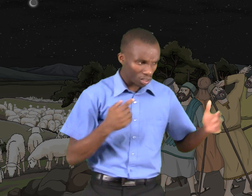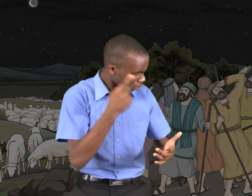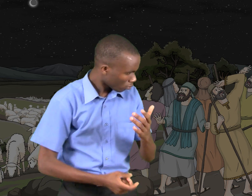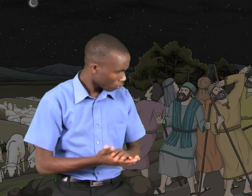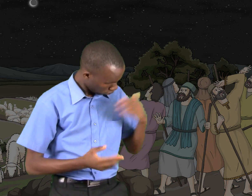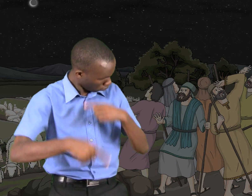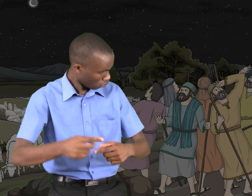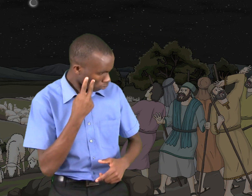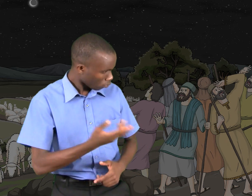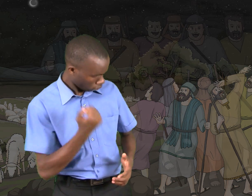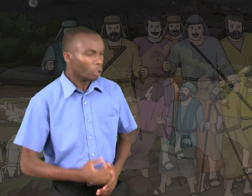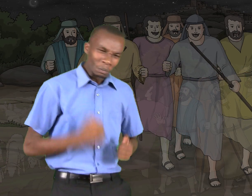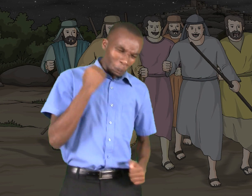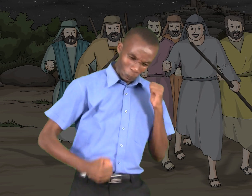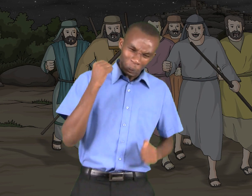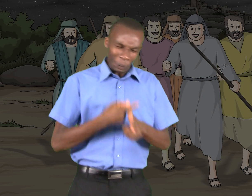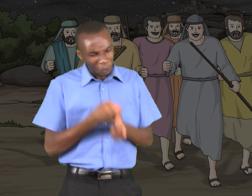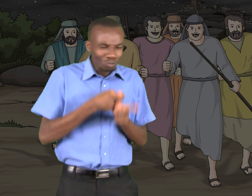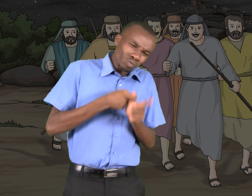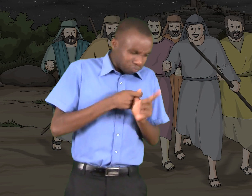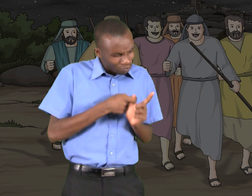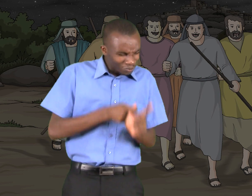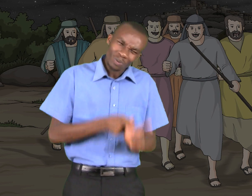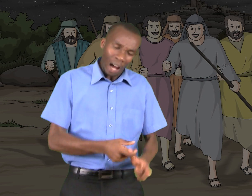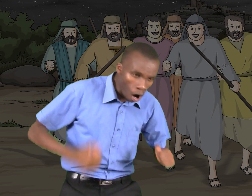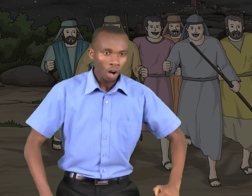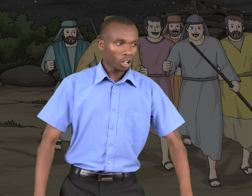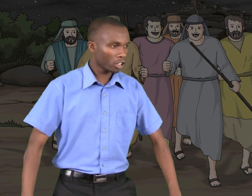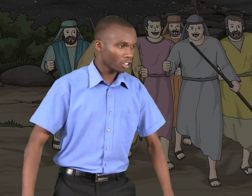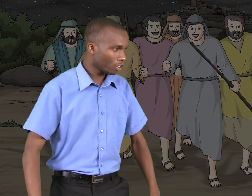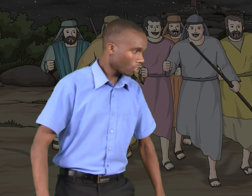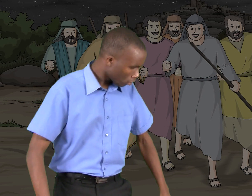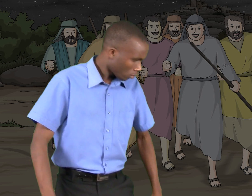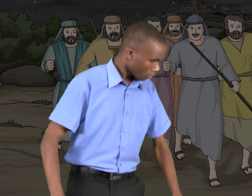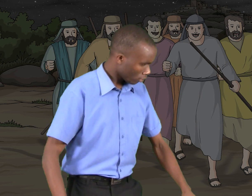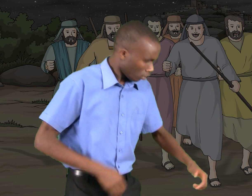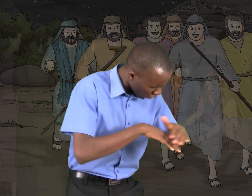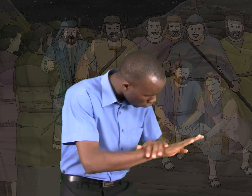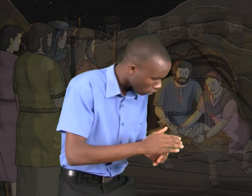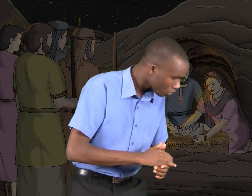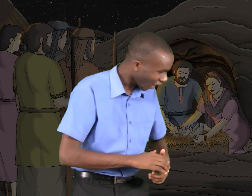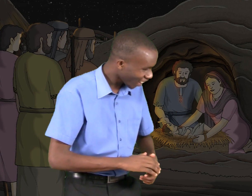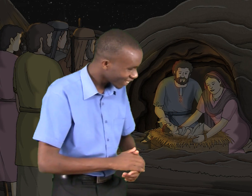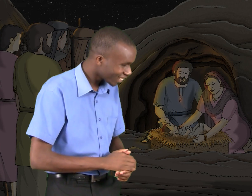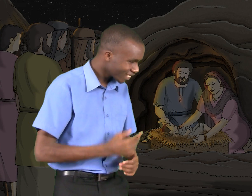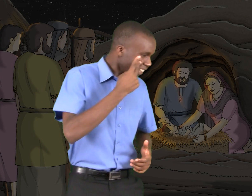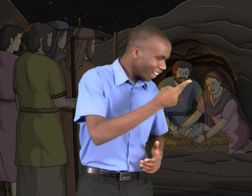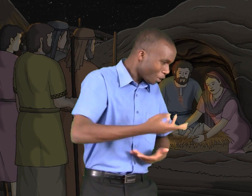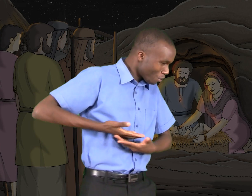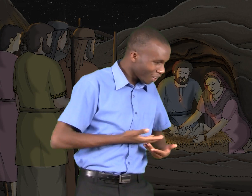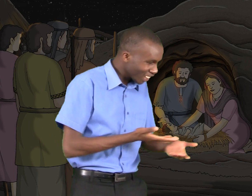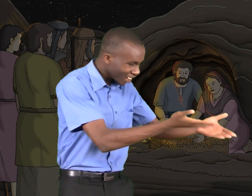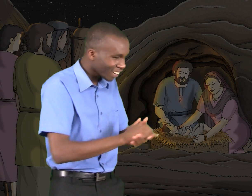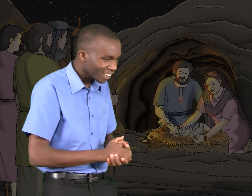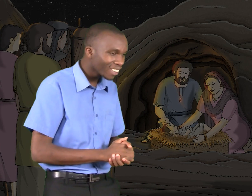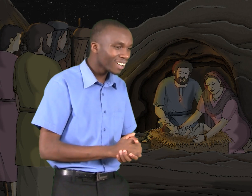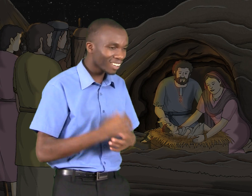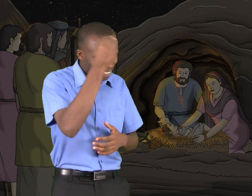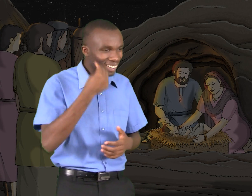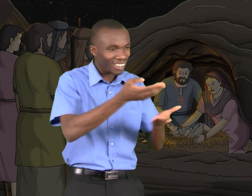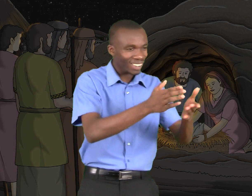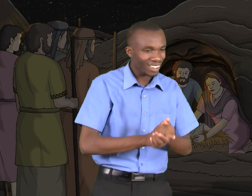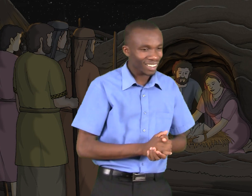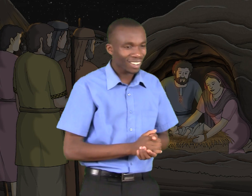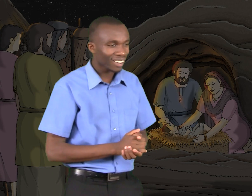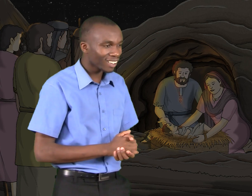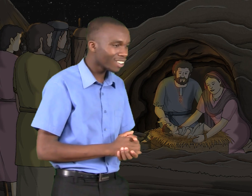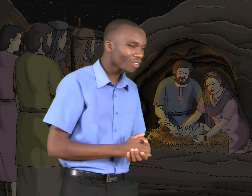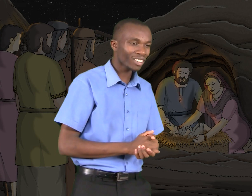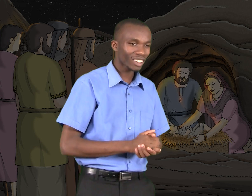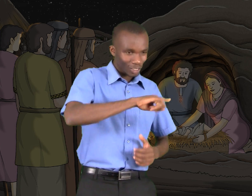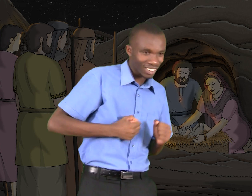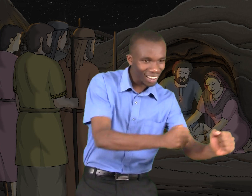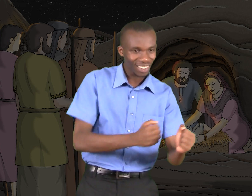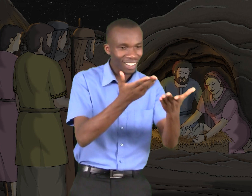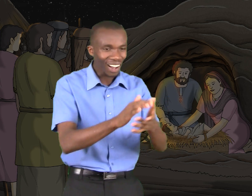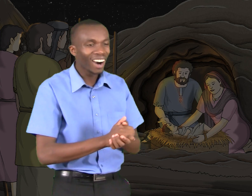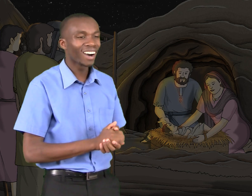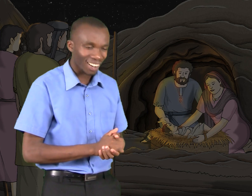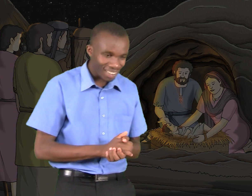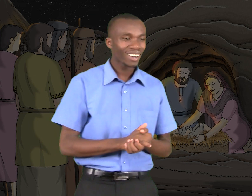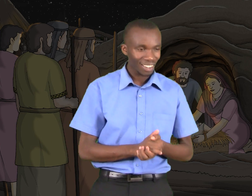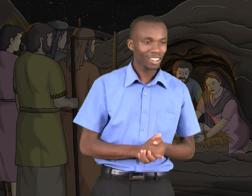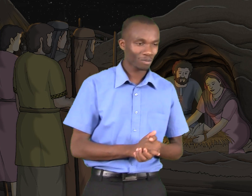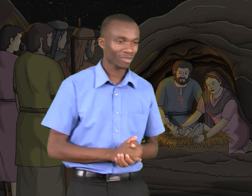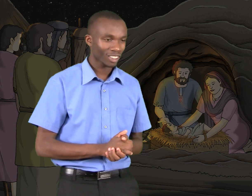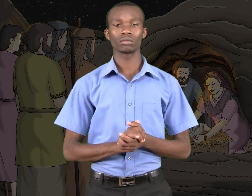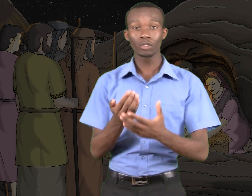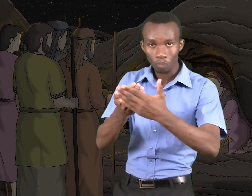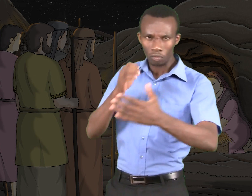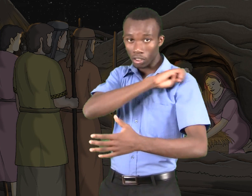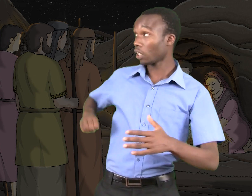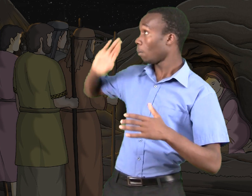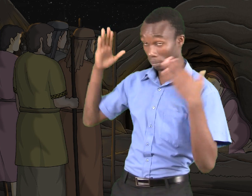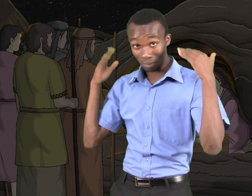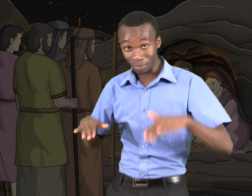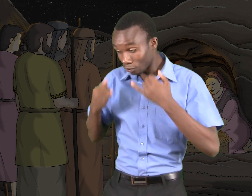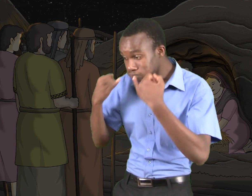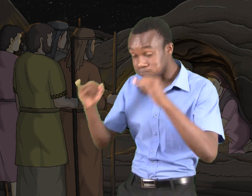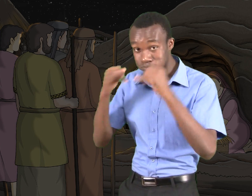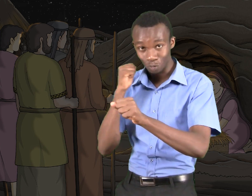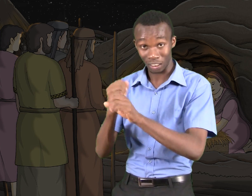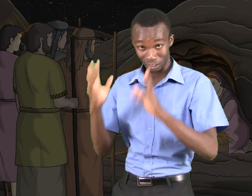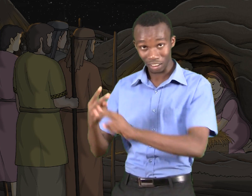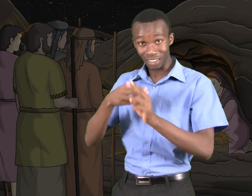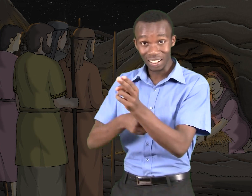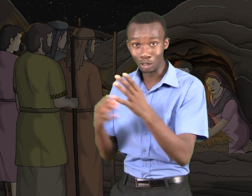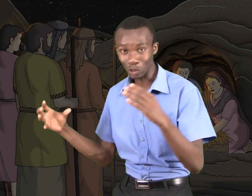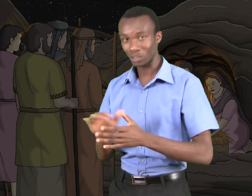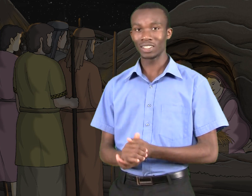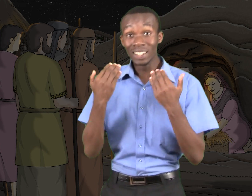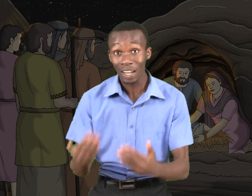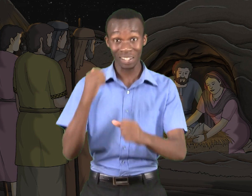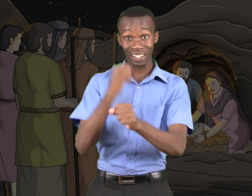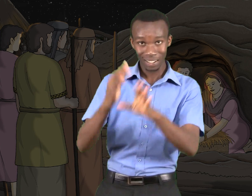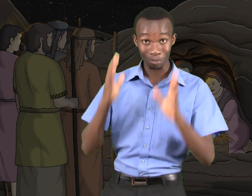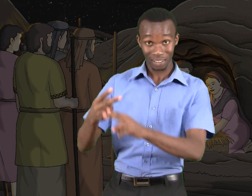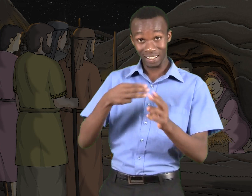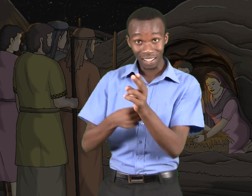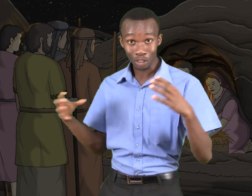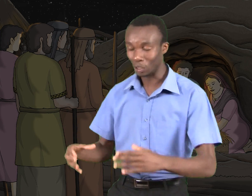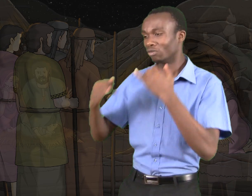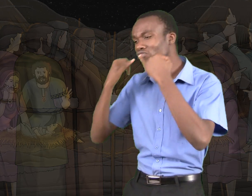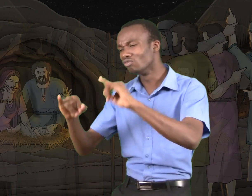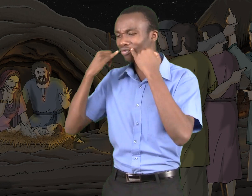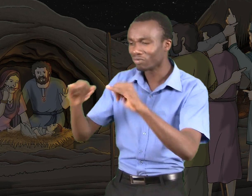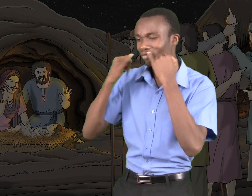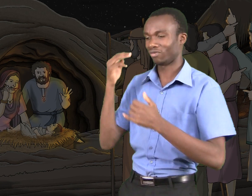So they hurried off and found Mary and Joseph and the Baby, who was lying in the manger.